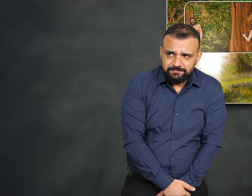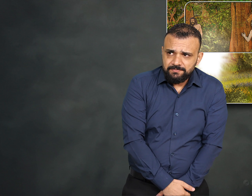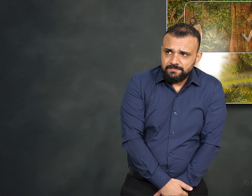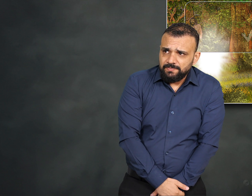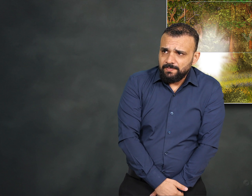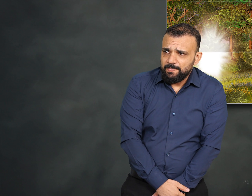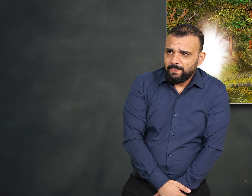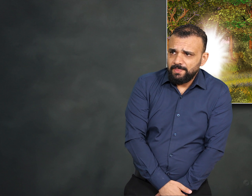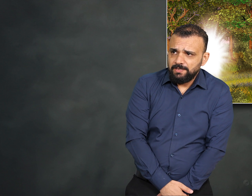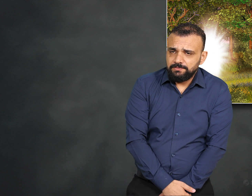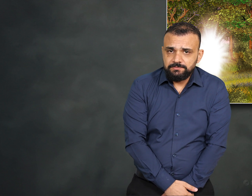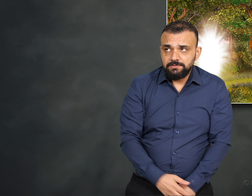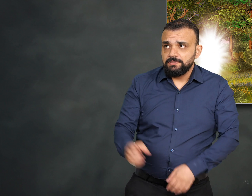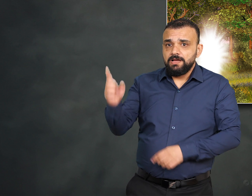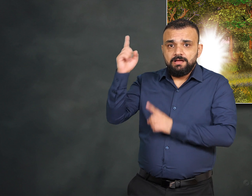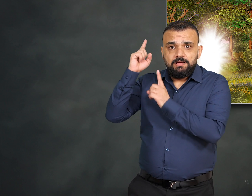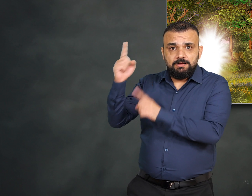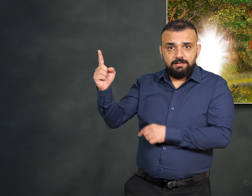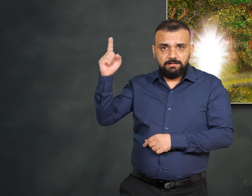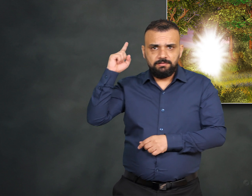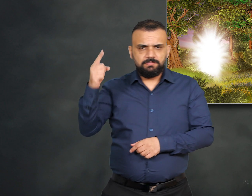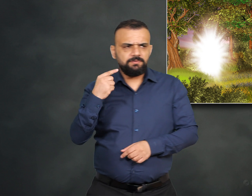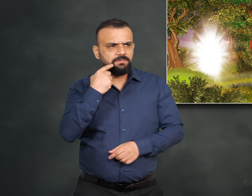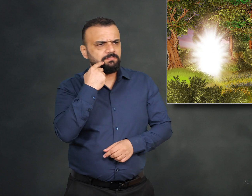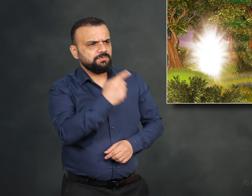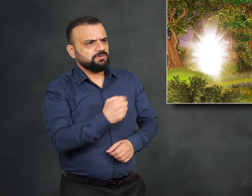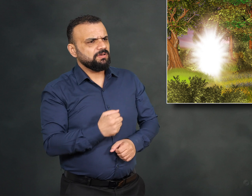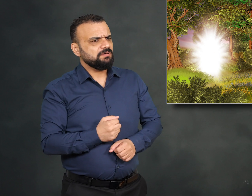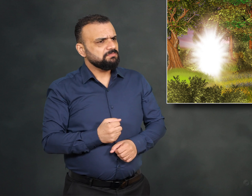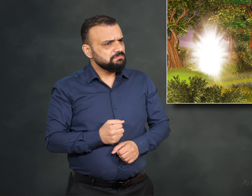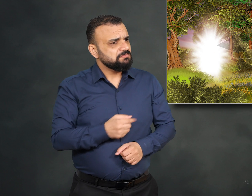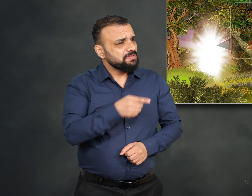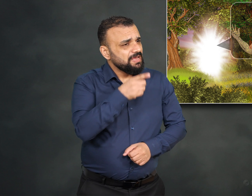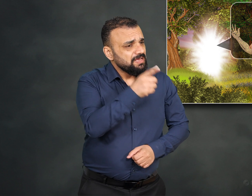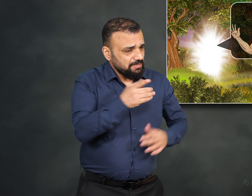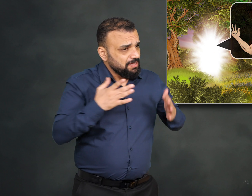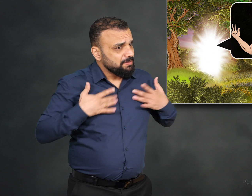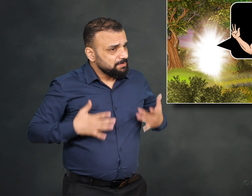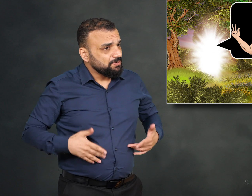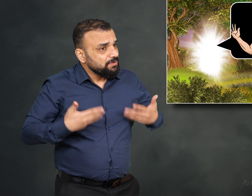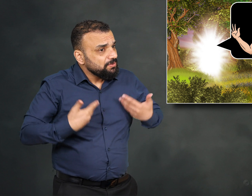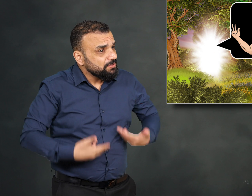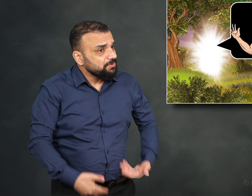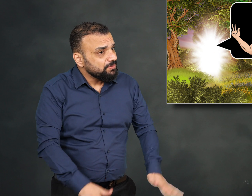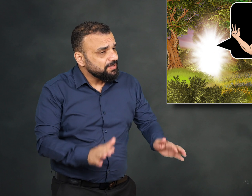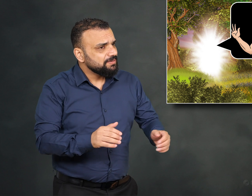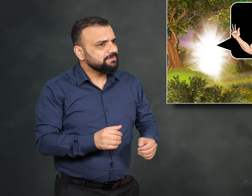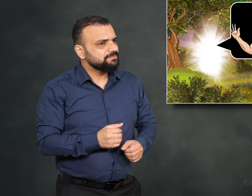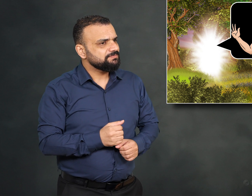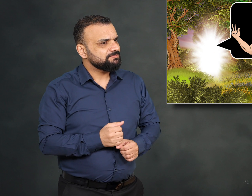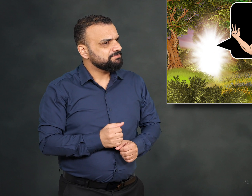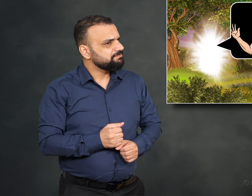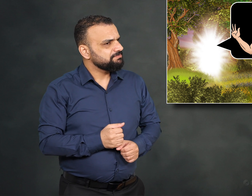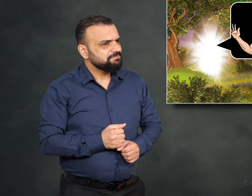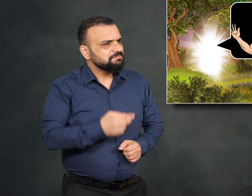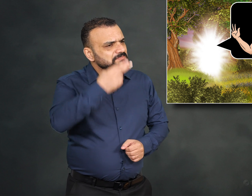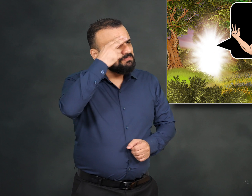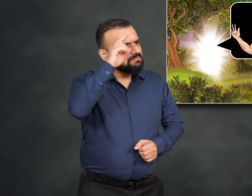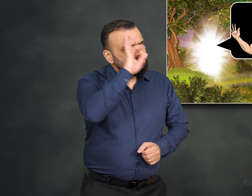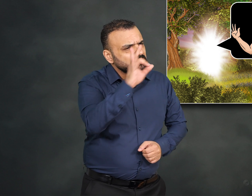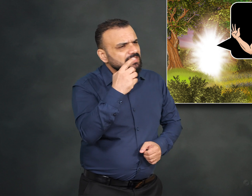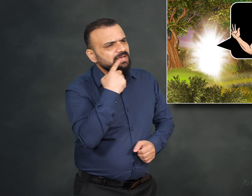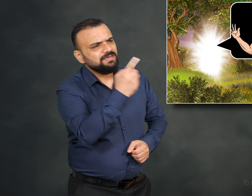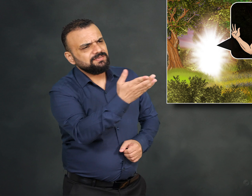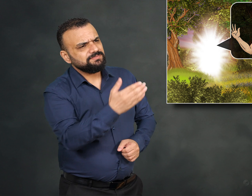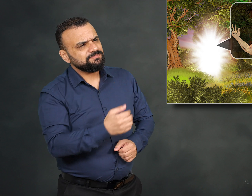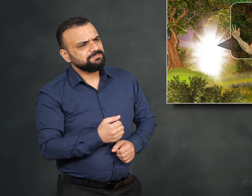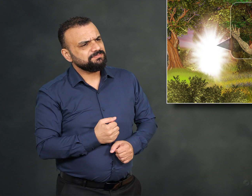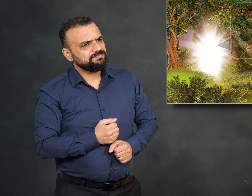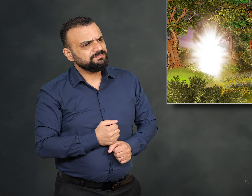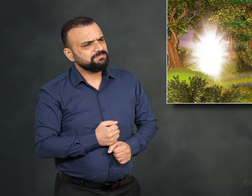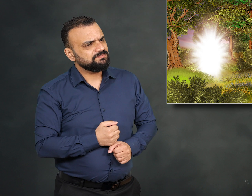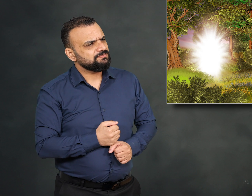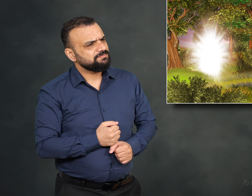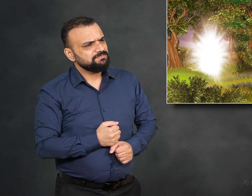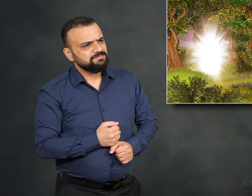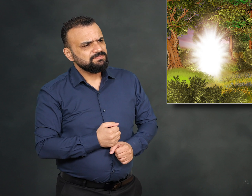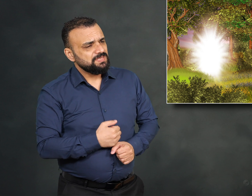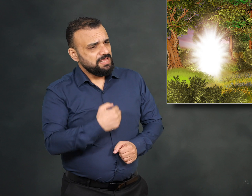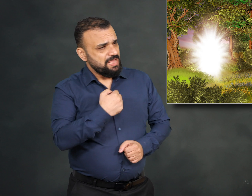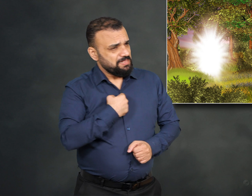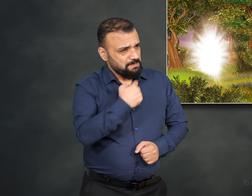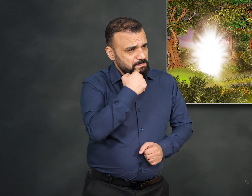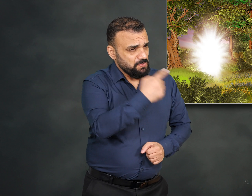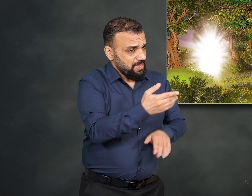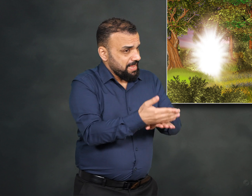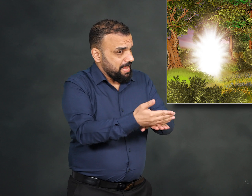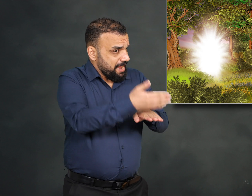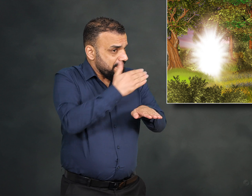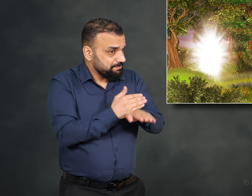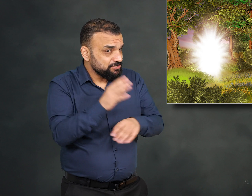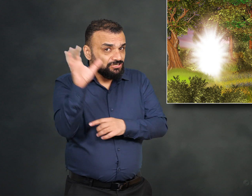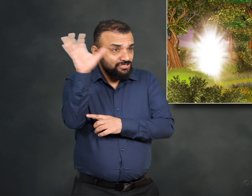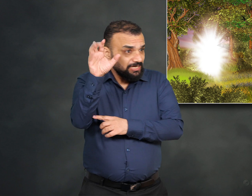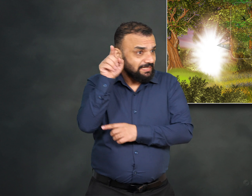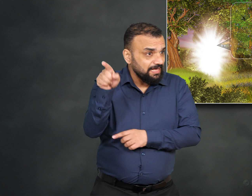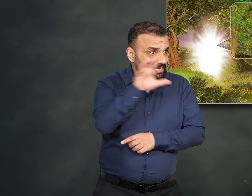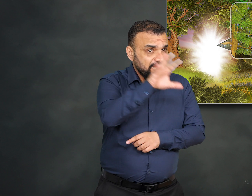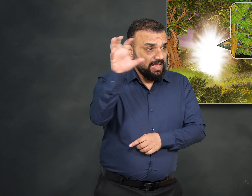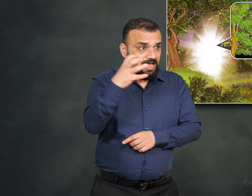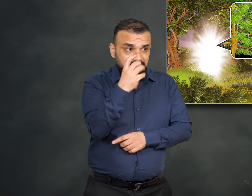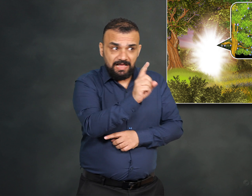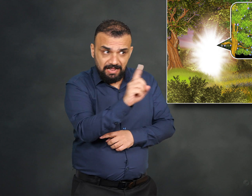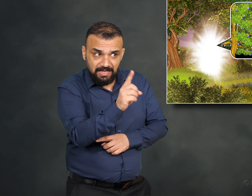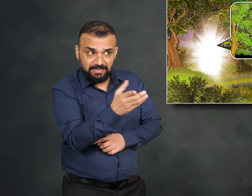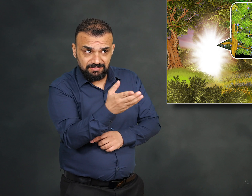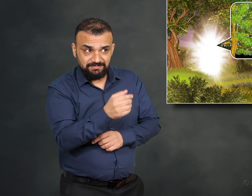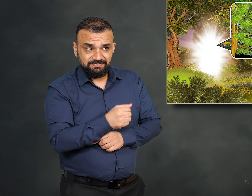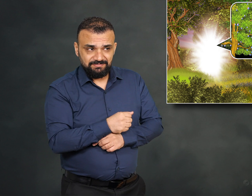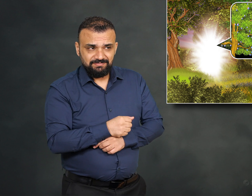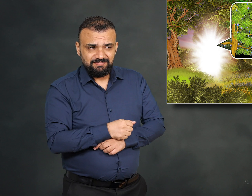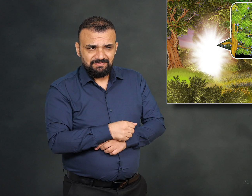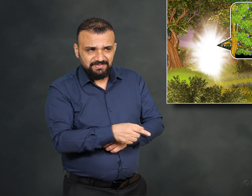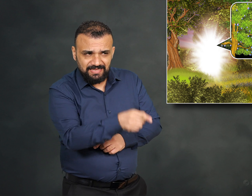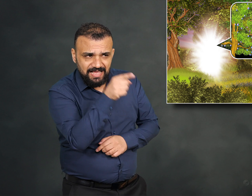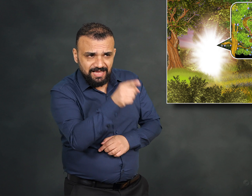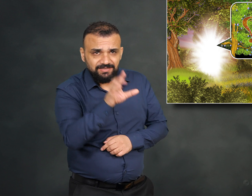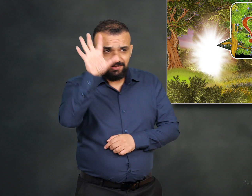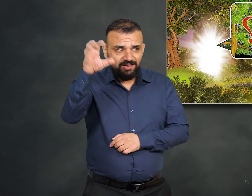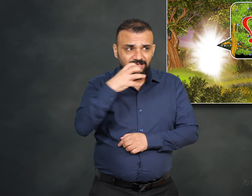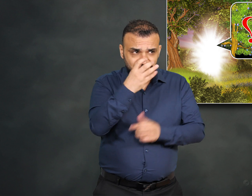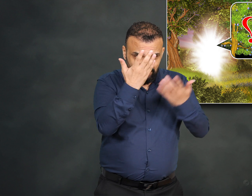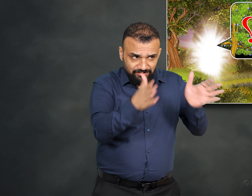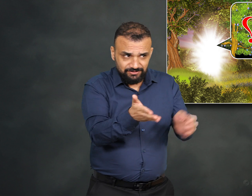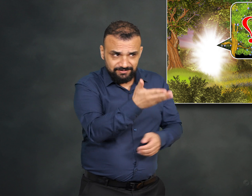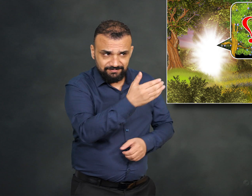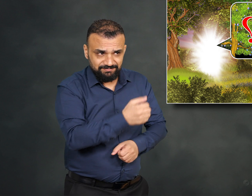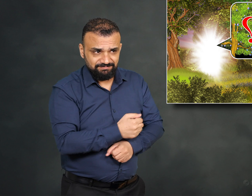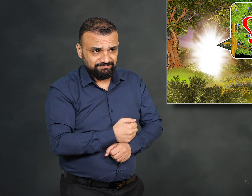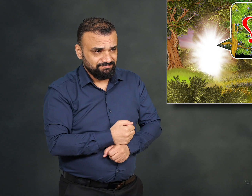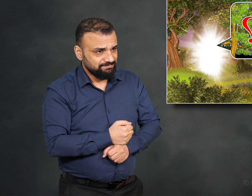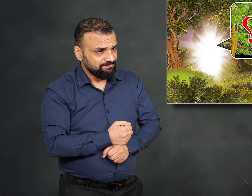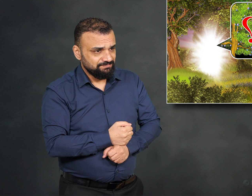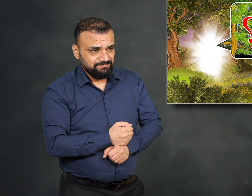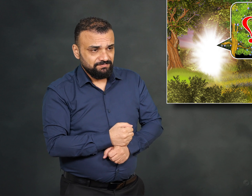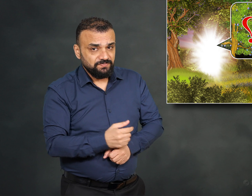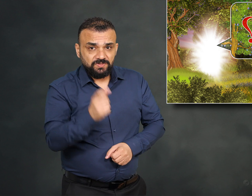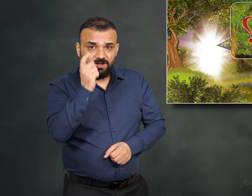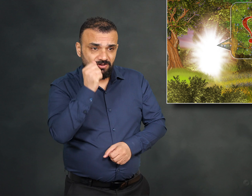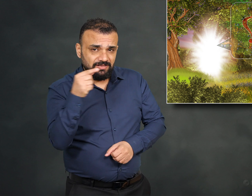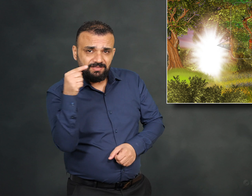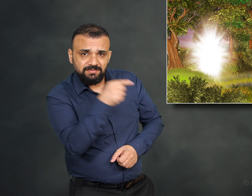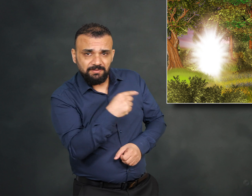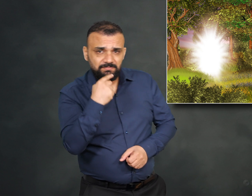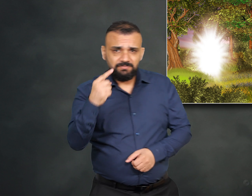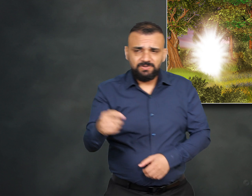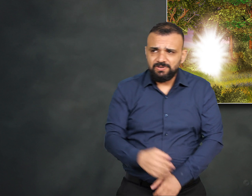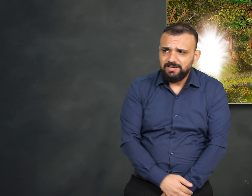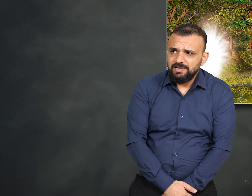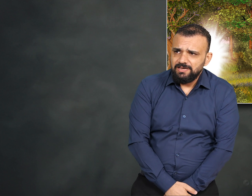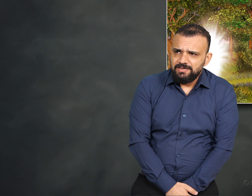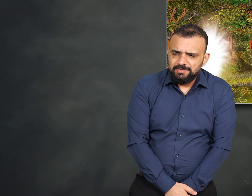so I hid myself.” “Who told you that you were naked?” asked the LORD God.